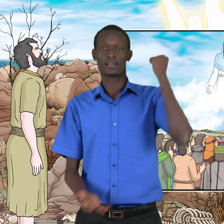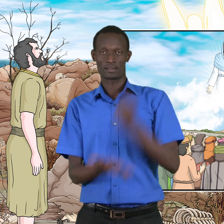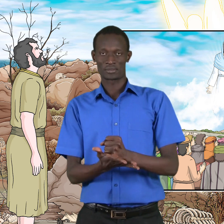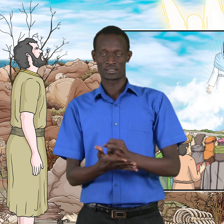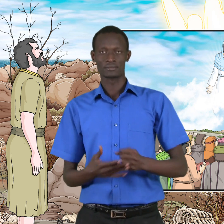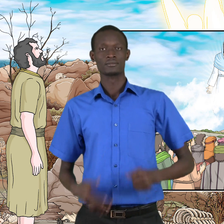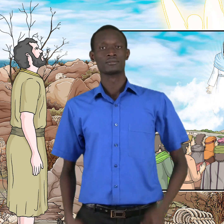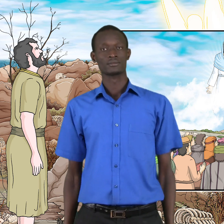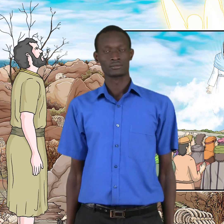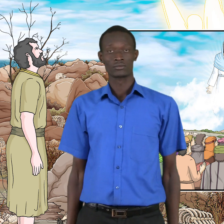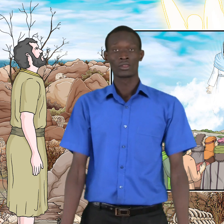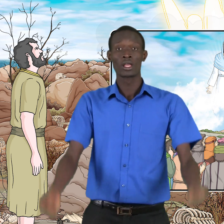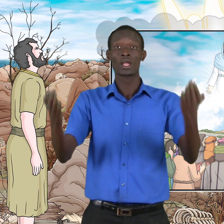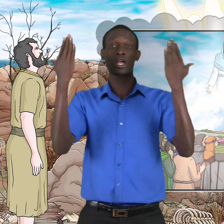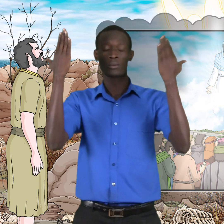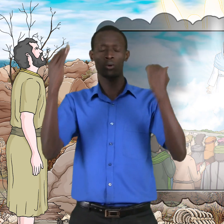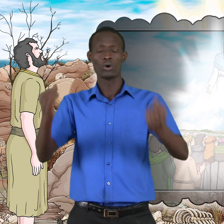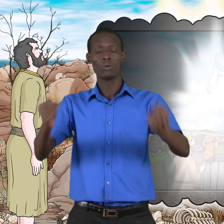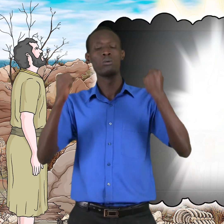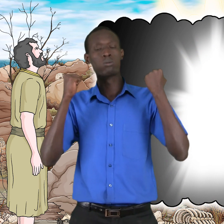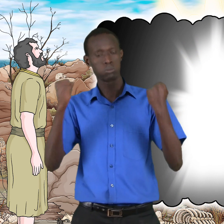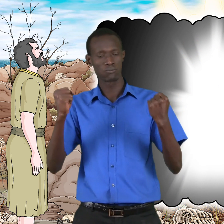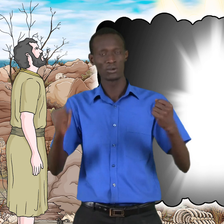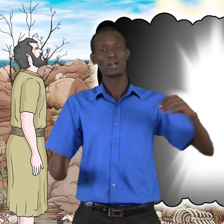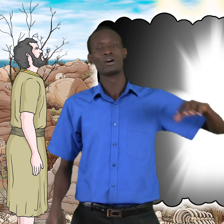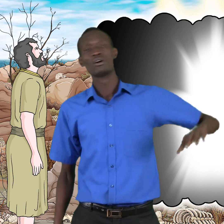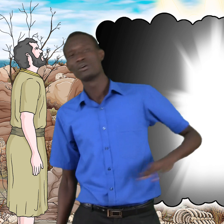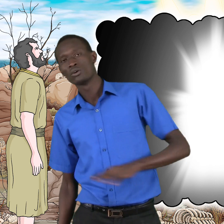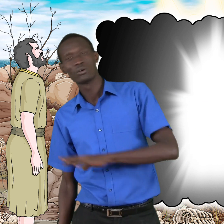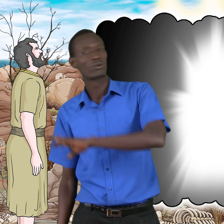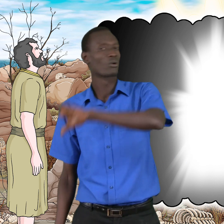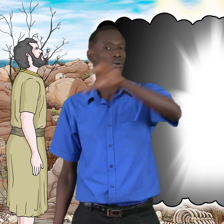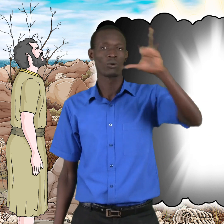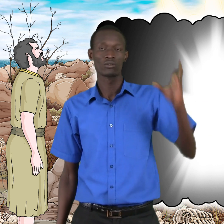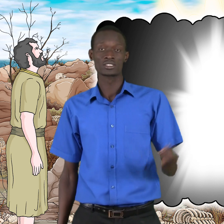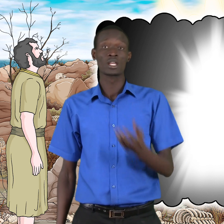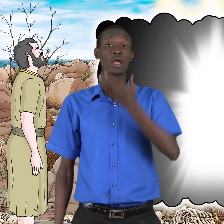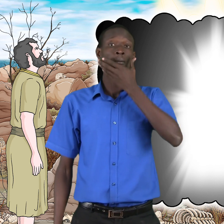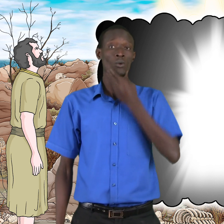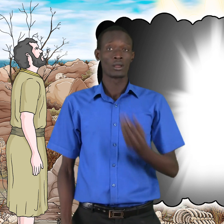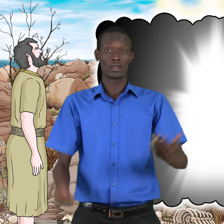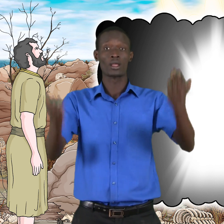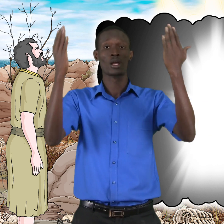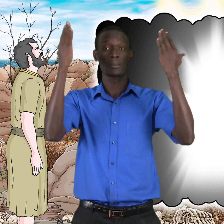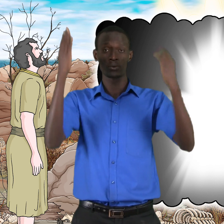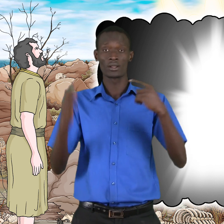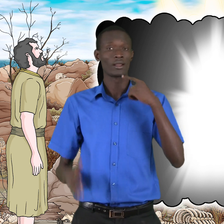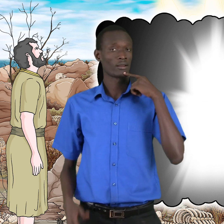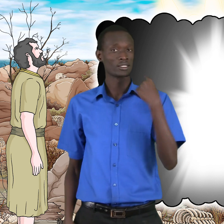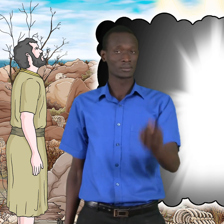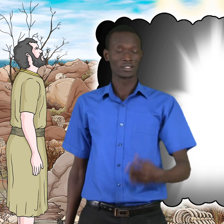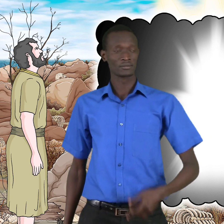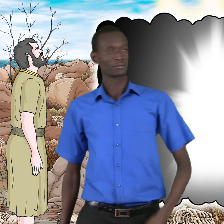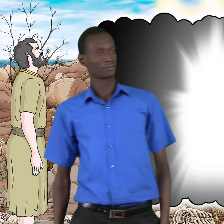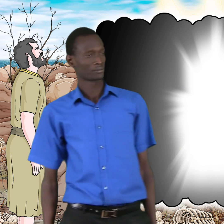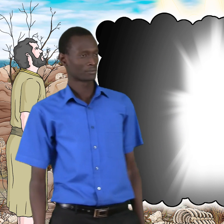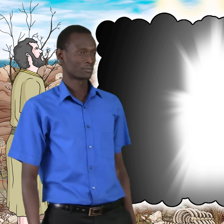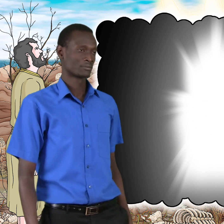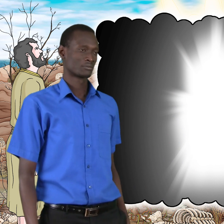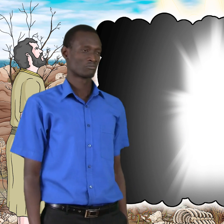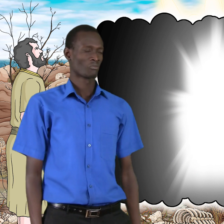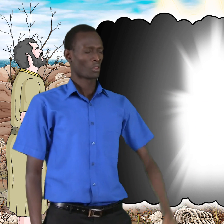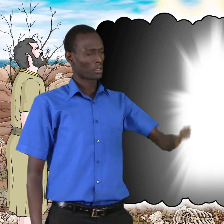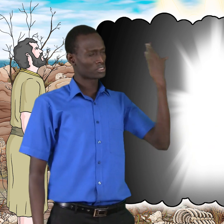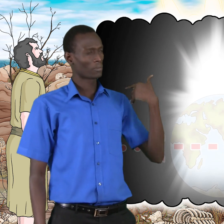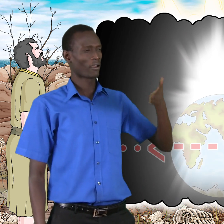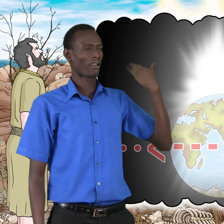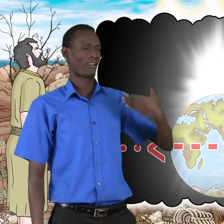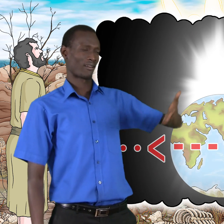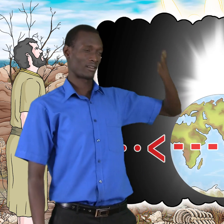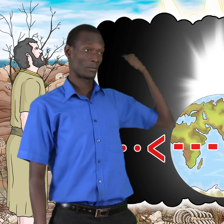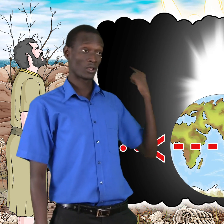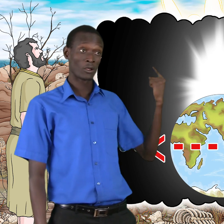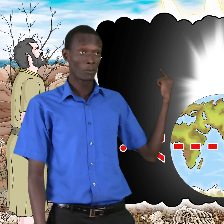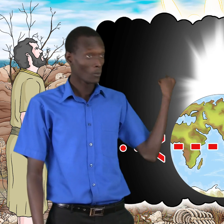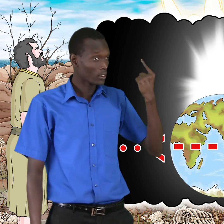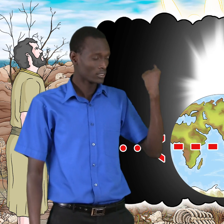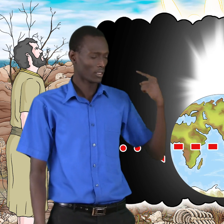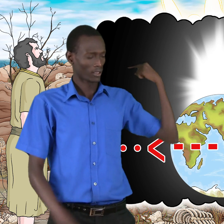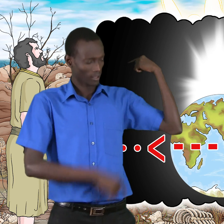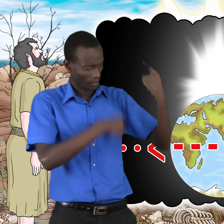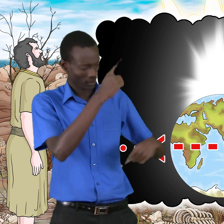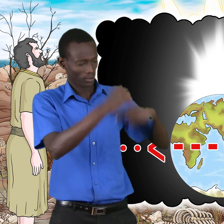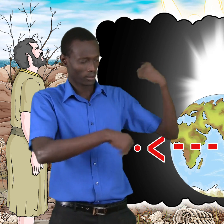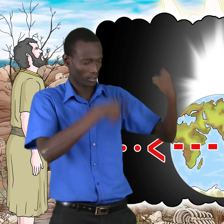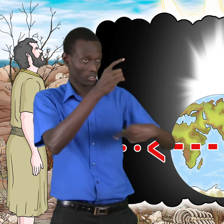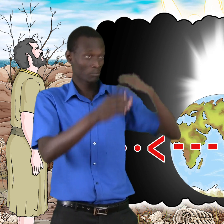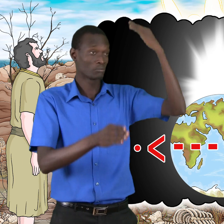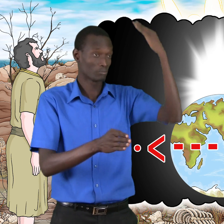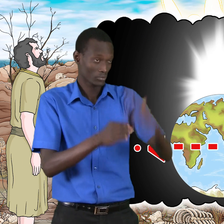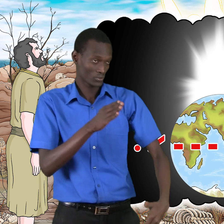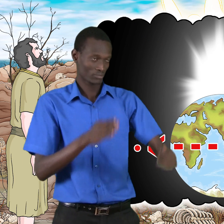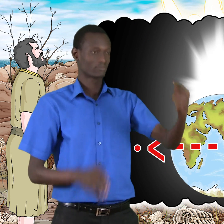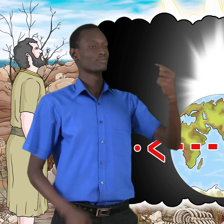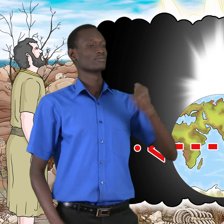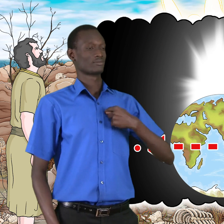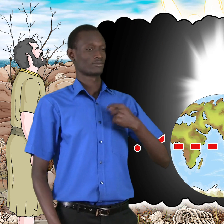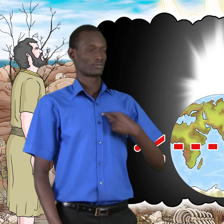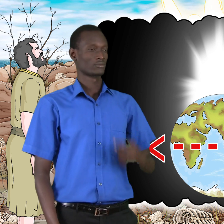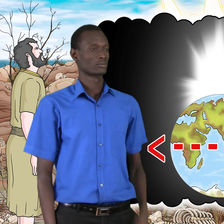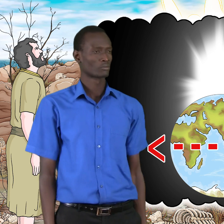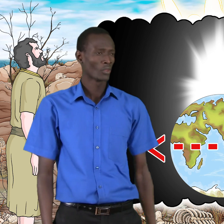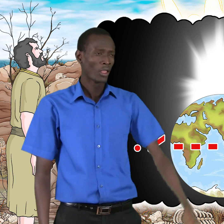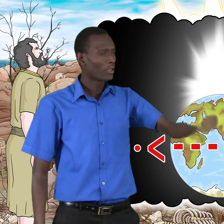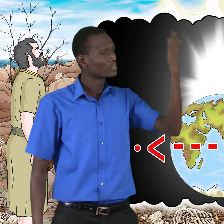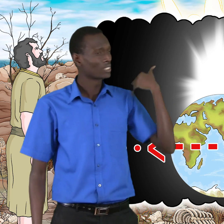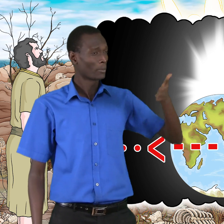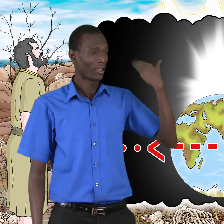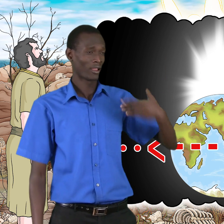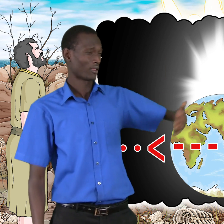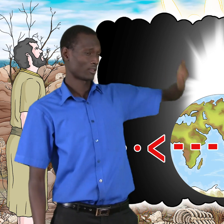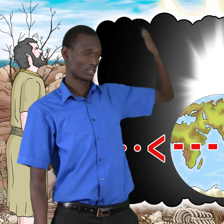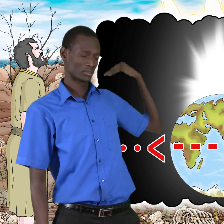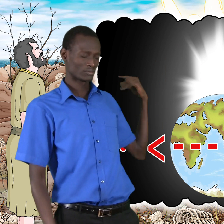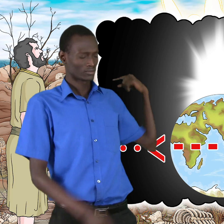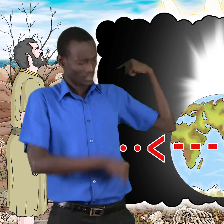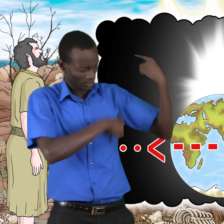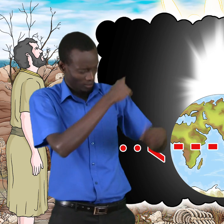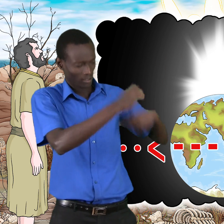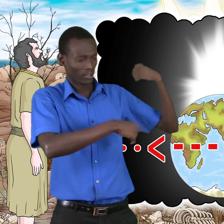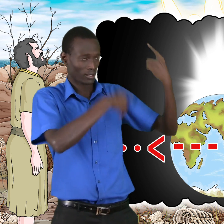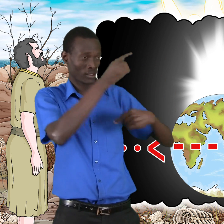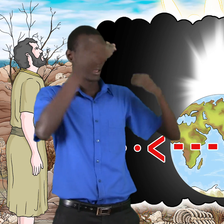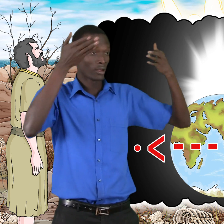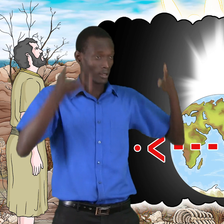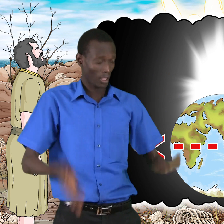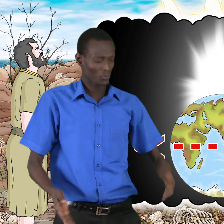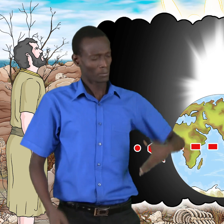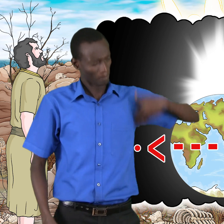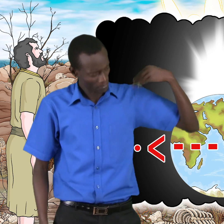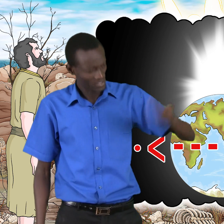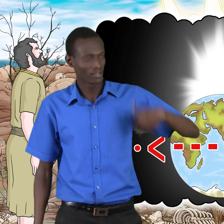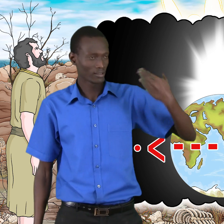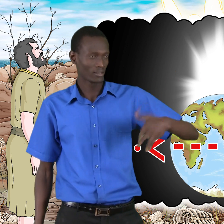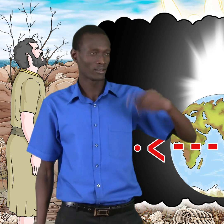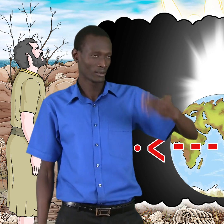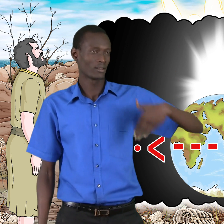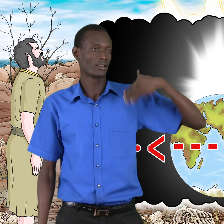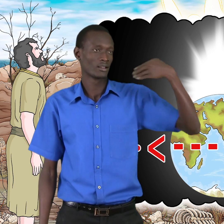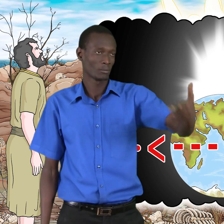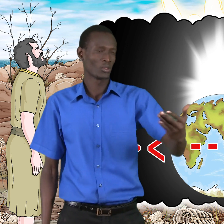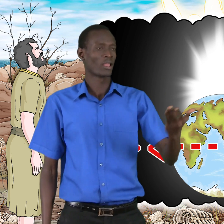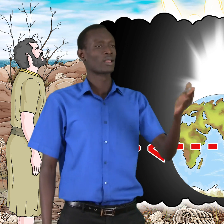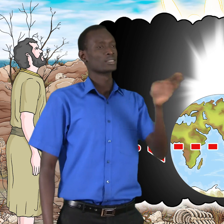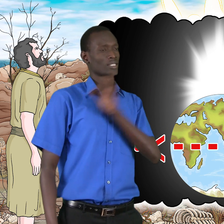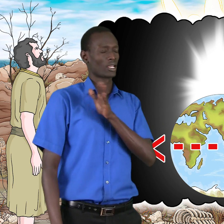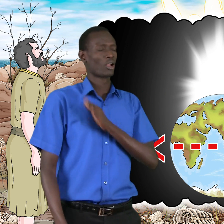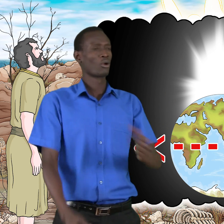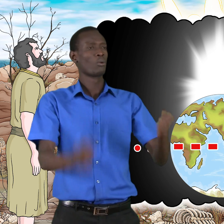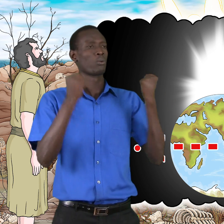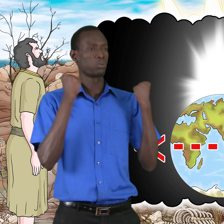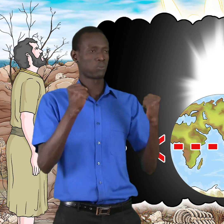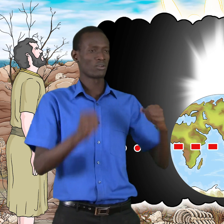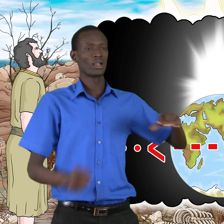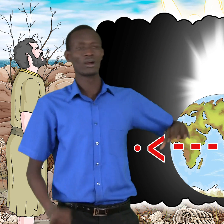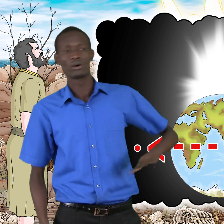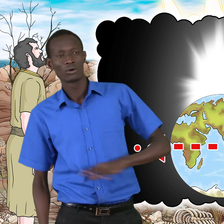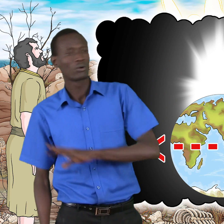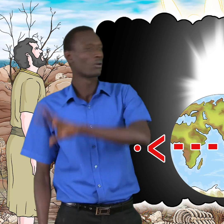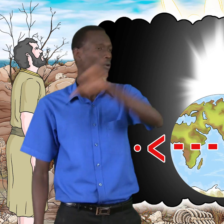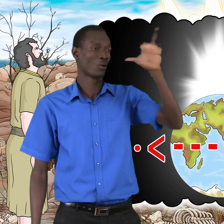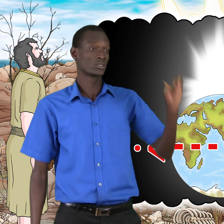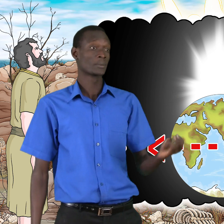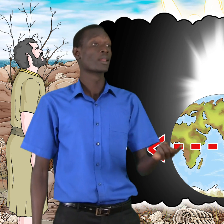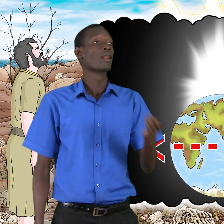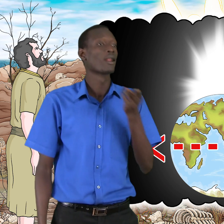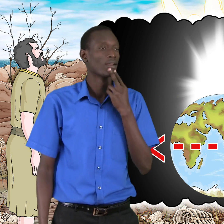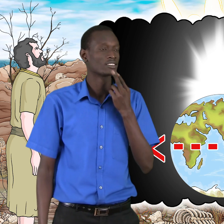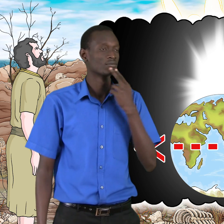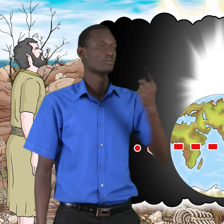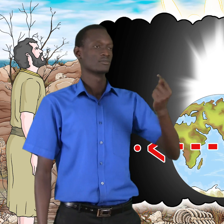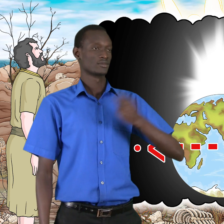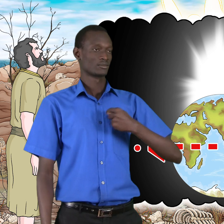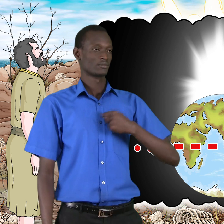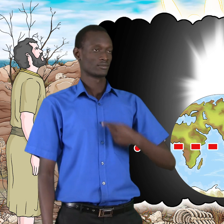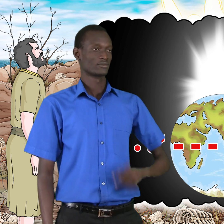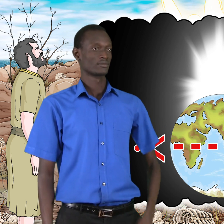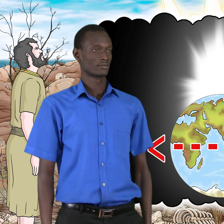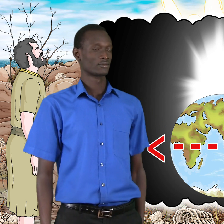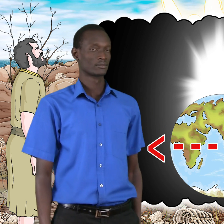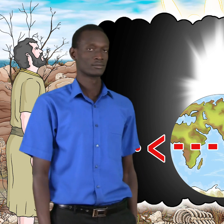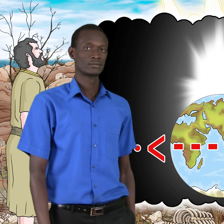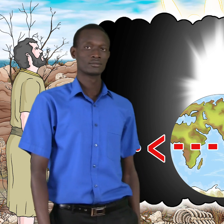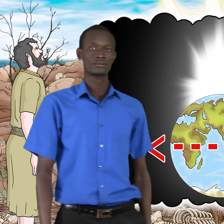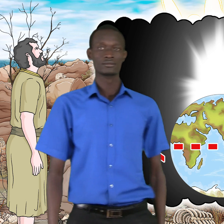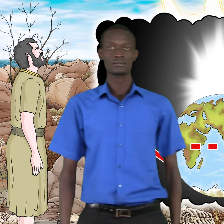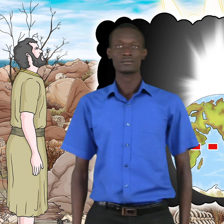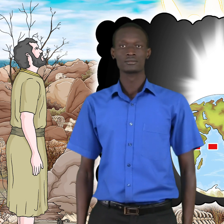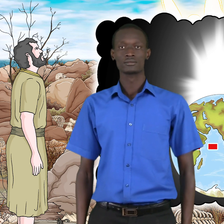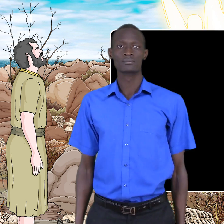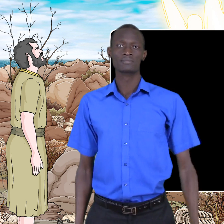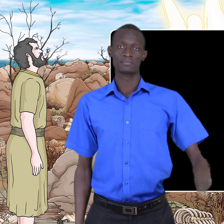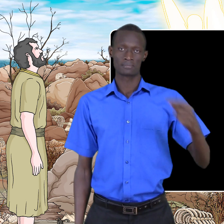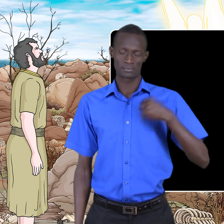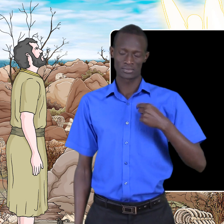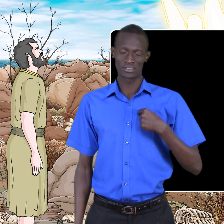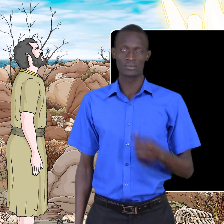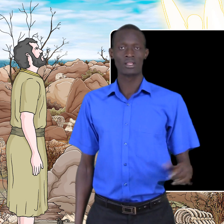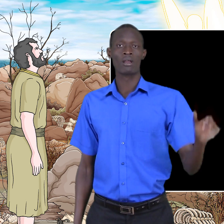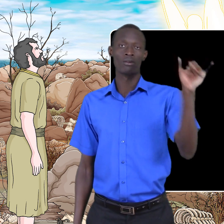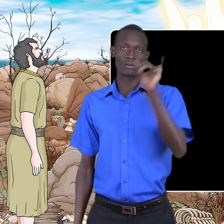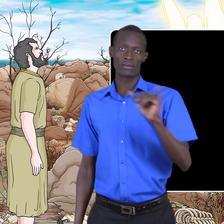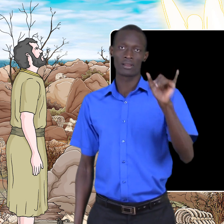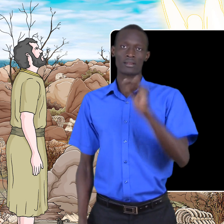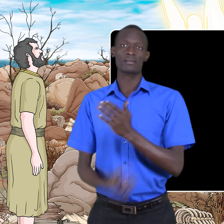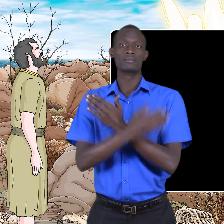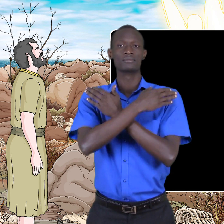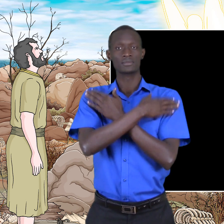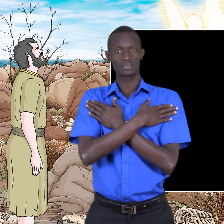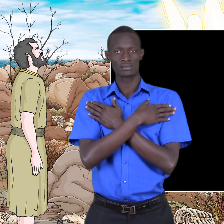“I am the Alpha and the Omega,” says the Lord God, who is and was and is to come—the Almighty.